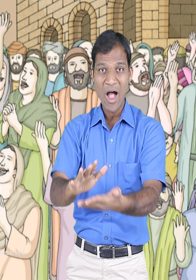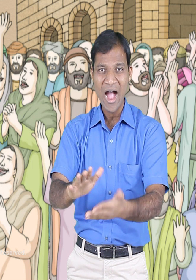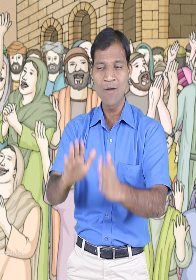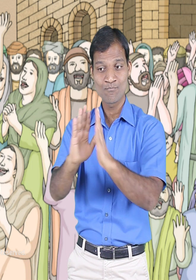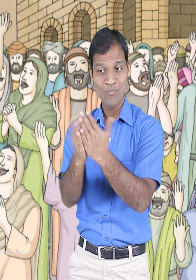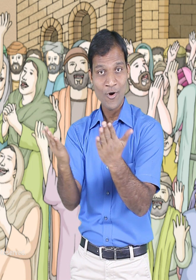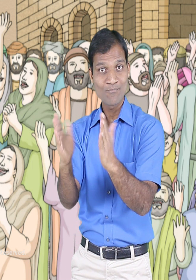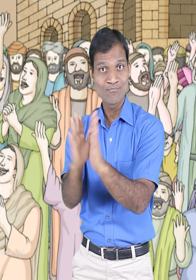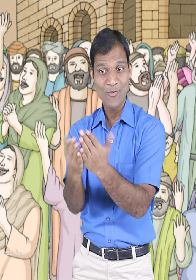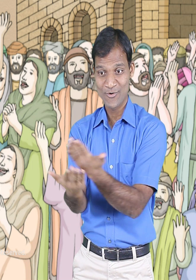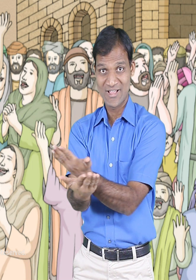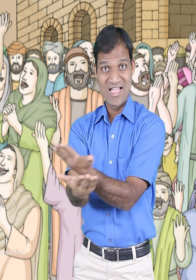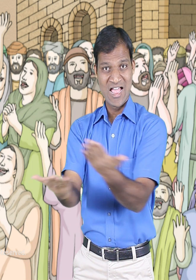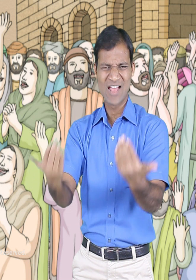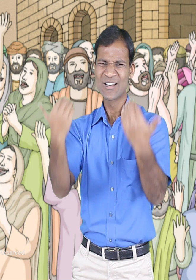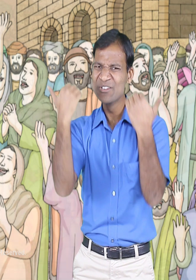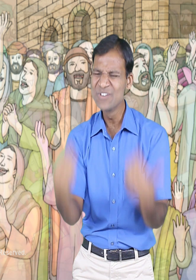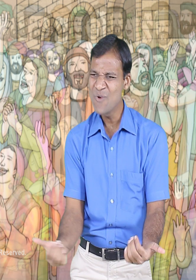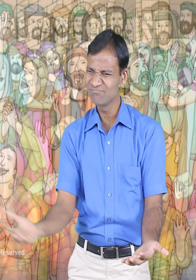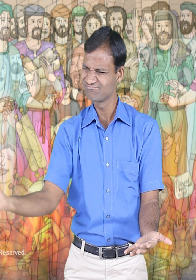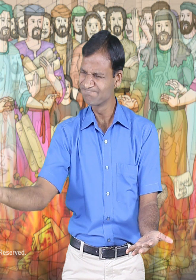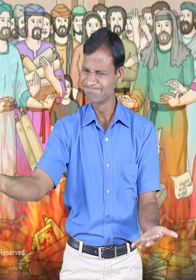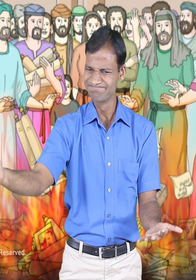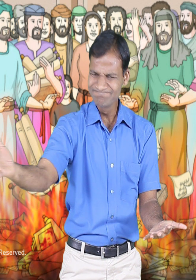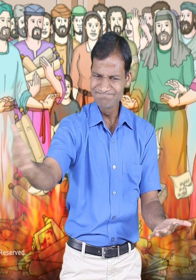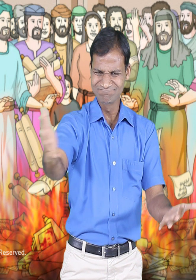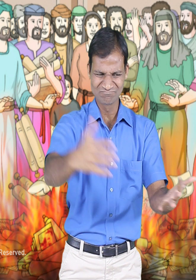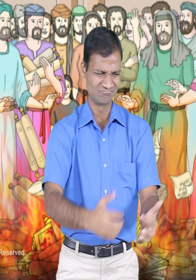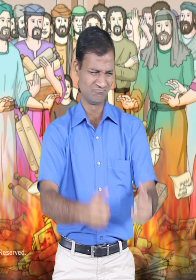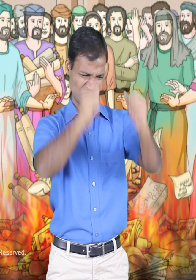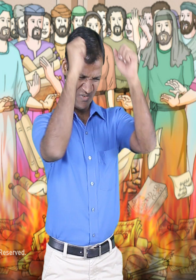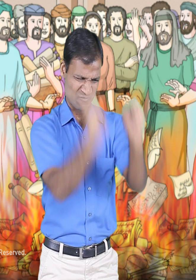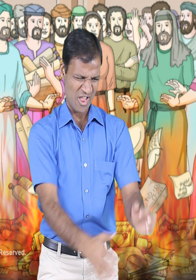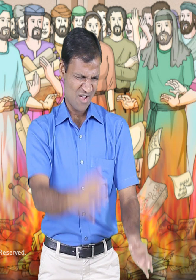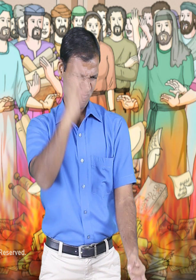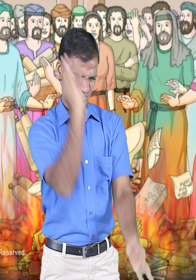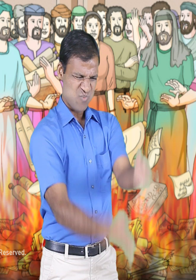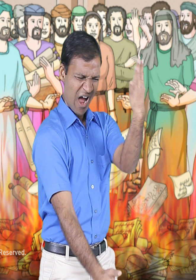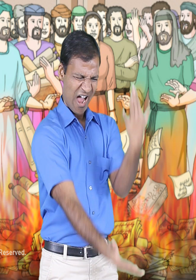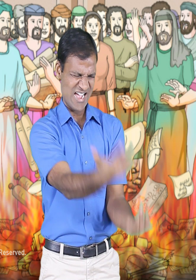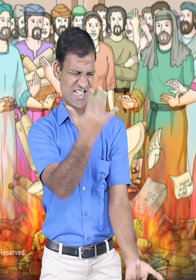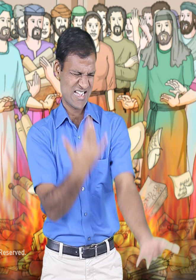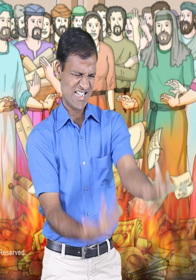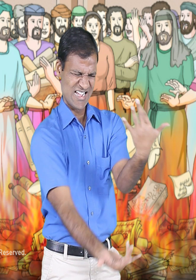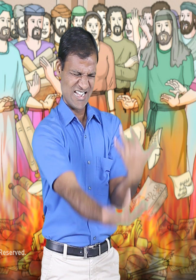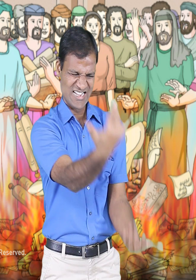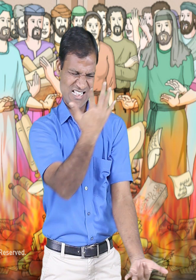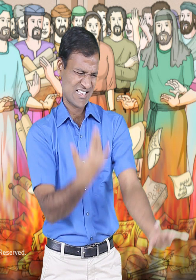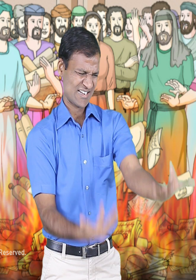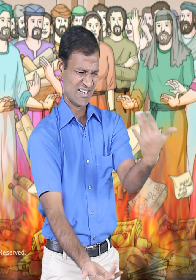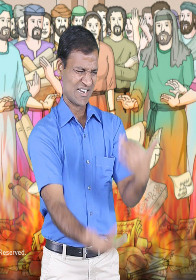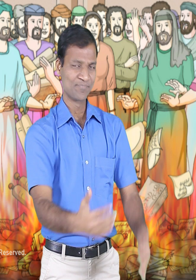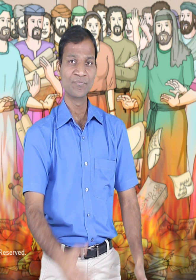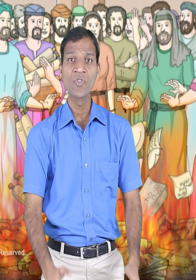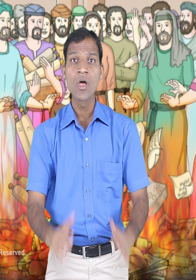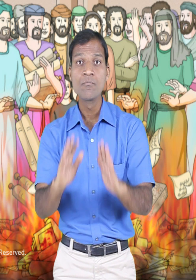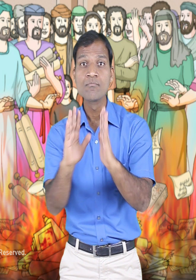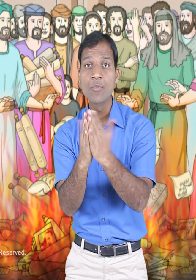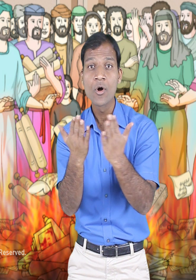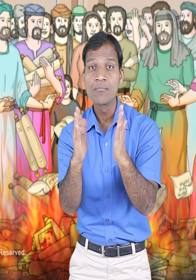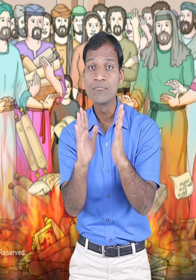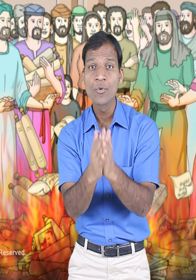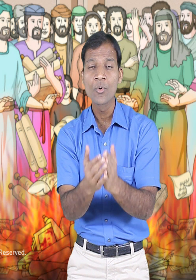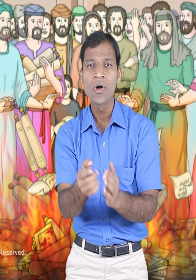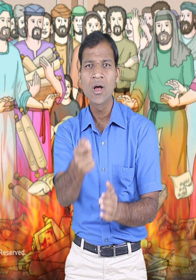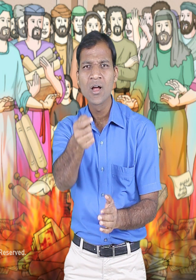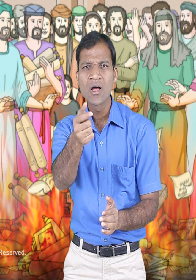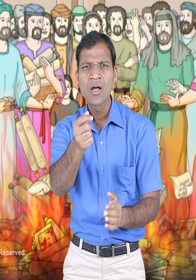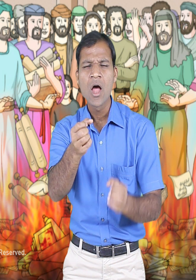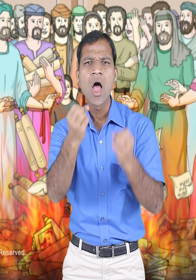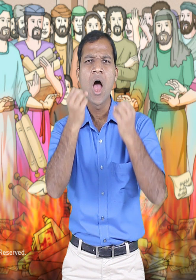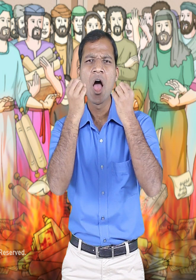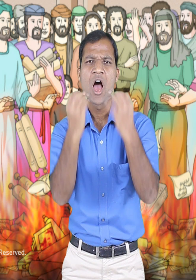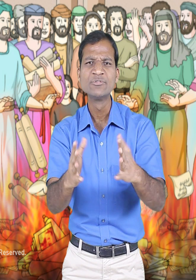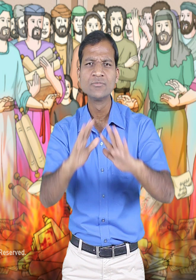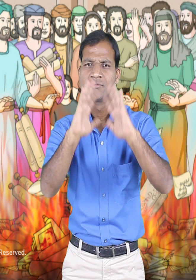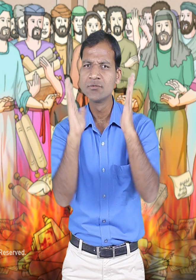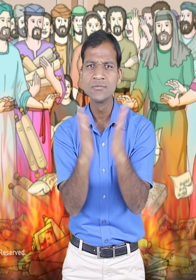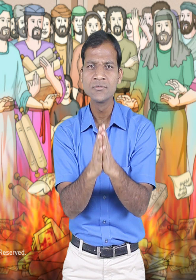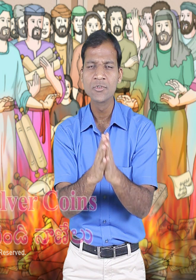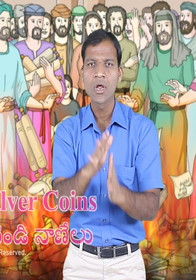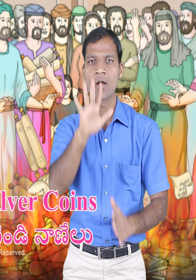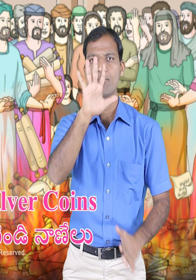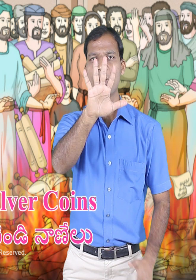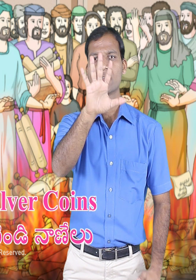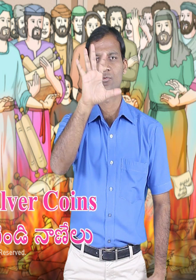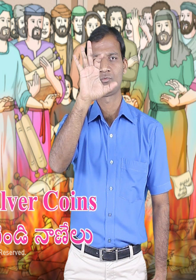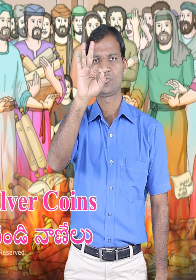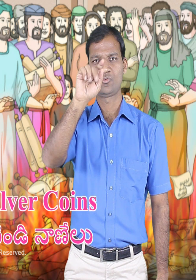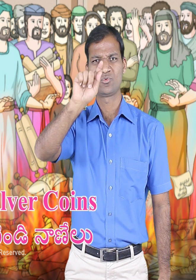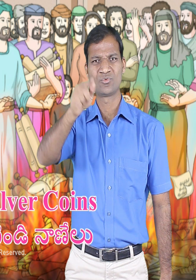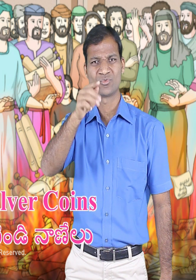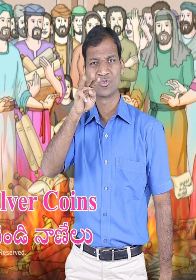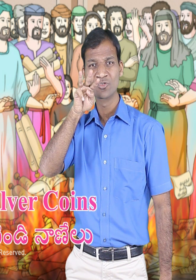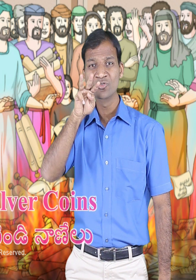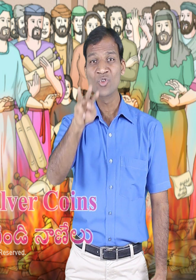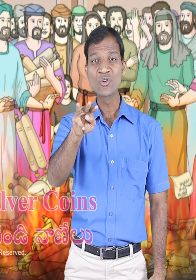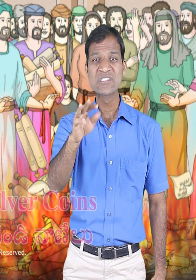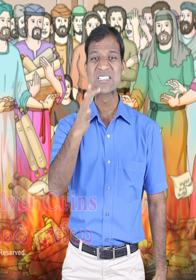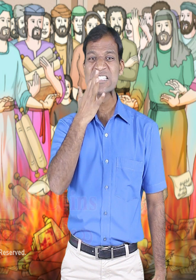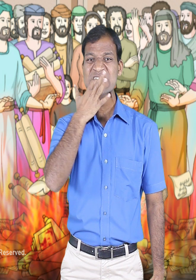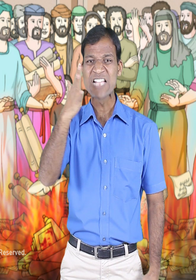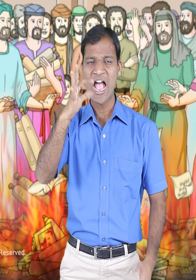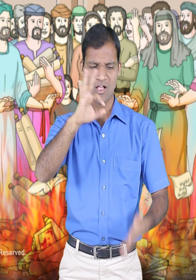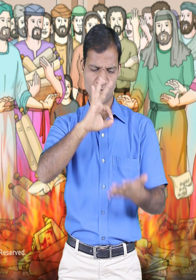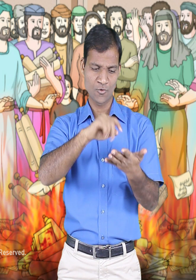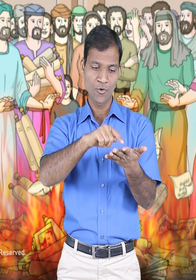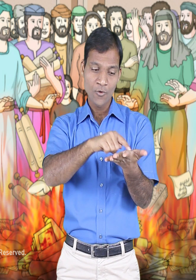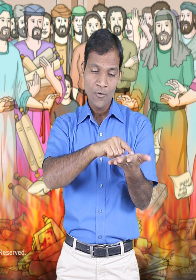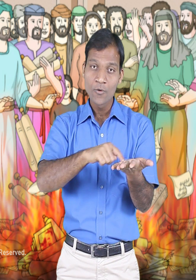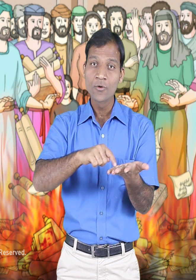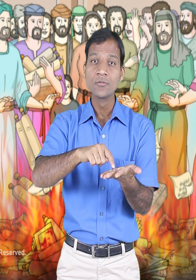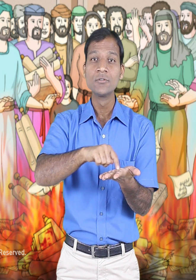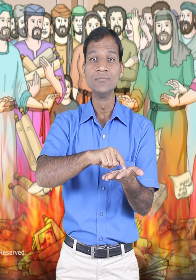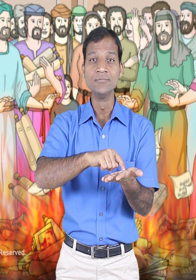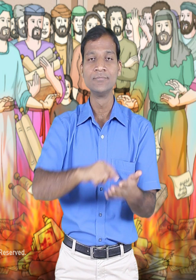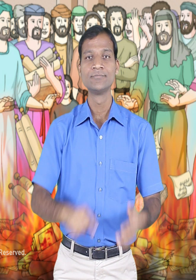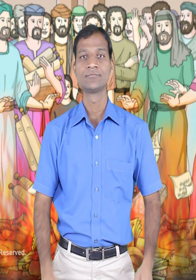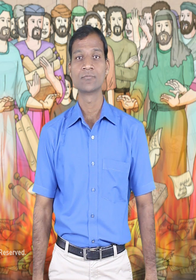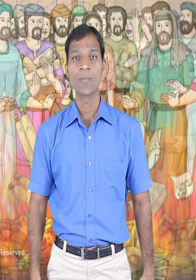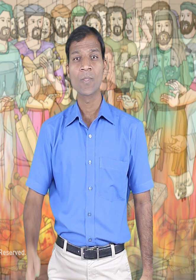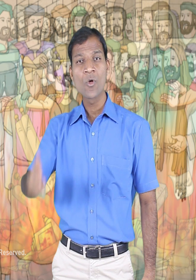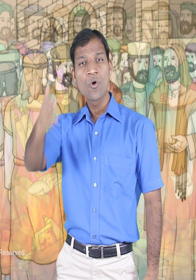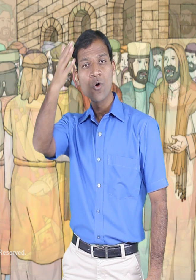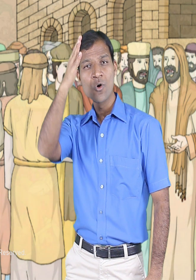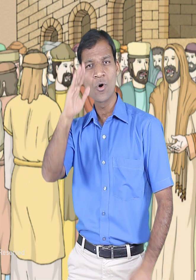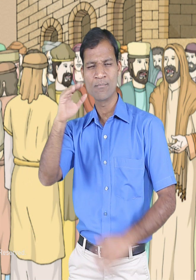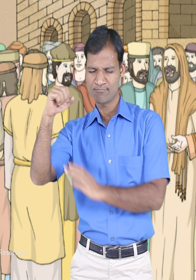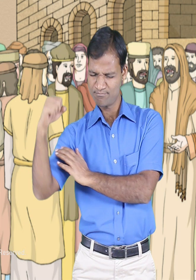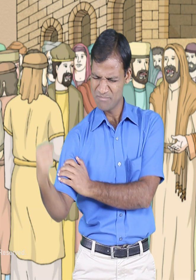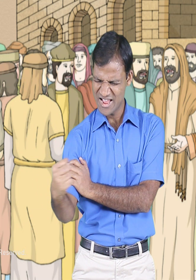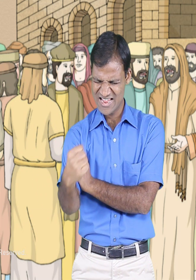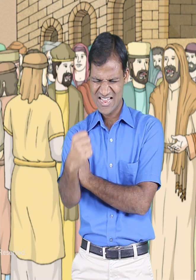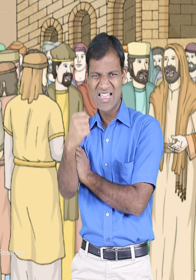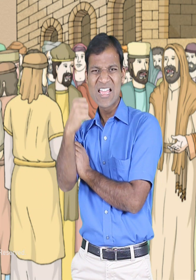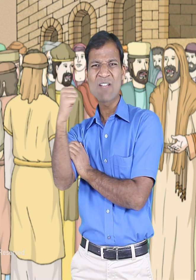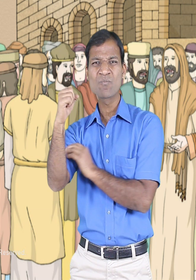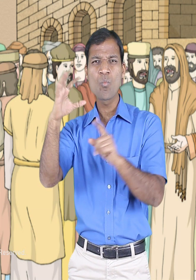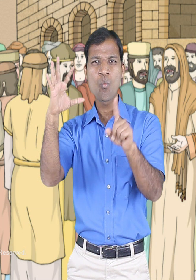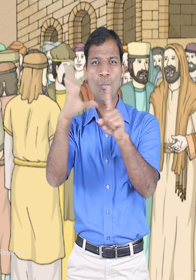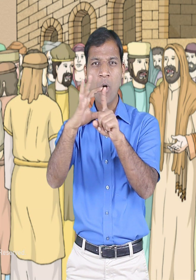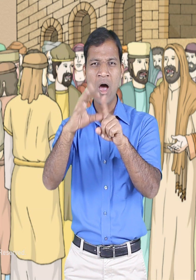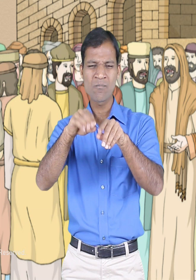And a number of those who had practiced magic arts brought their books and burned them in front of everyone. When the value of the books was calculated, the total came to fifty thousand drachmas.